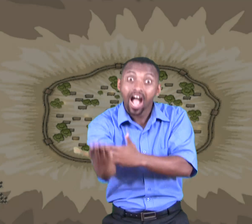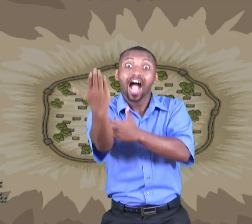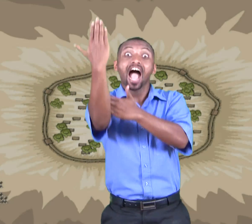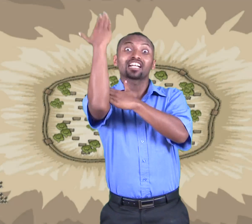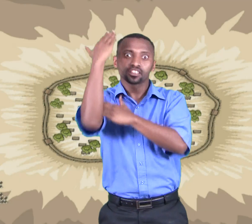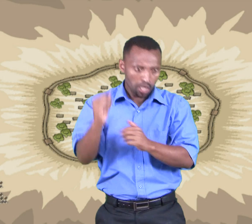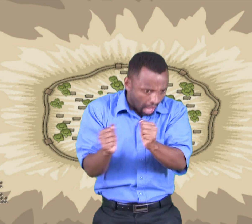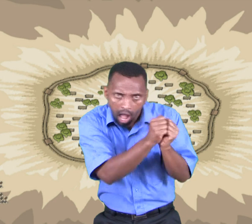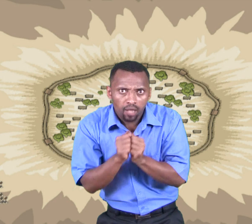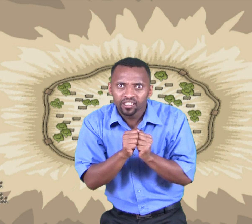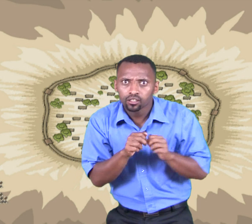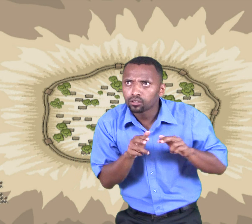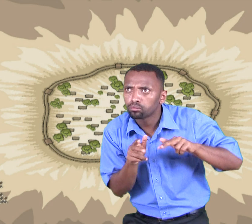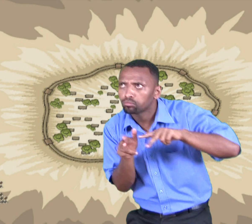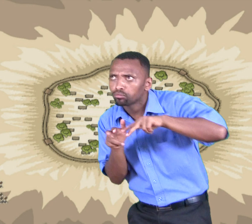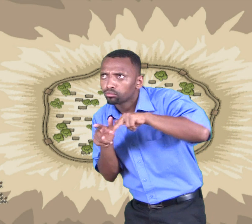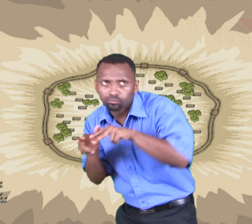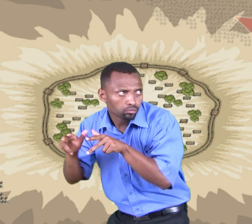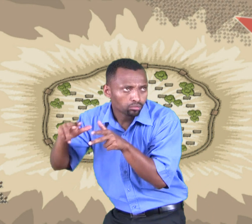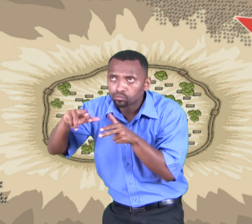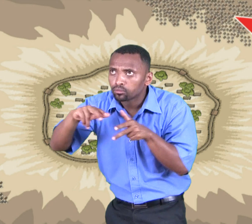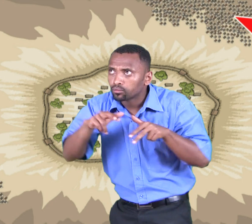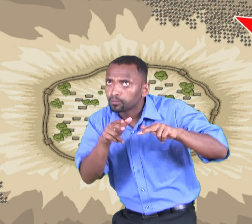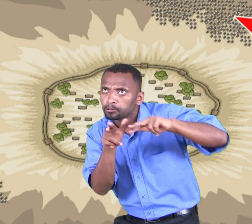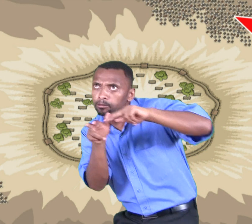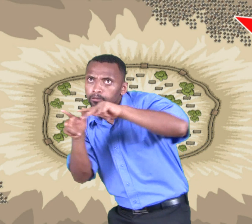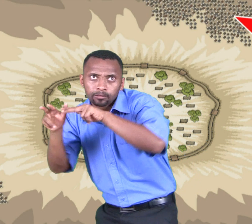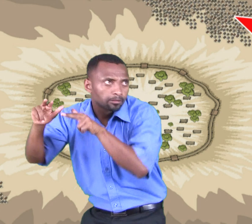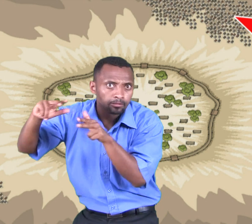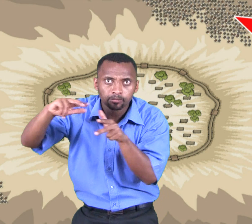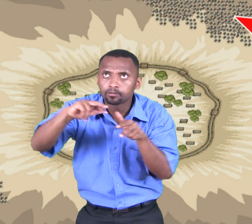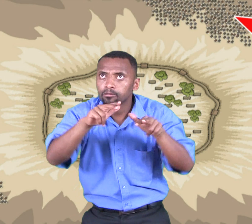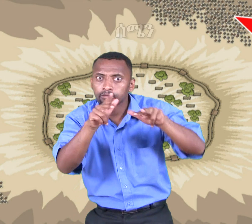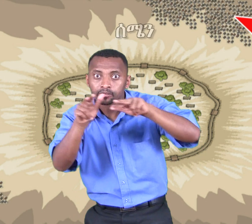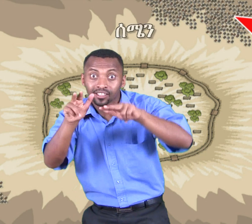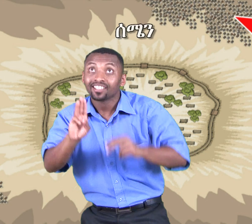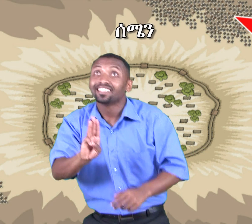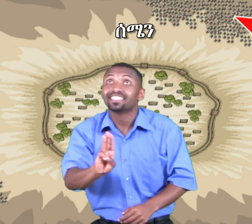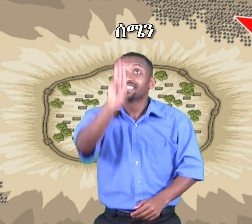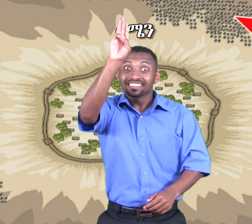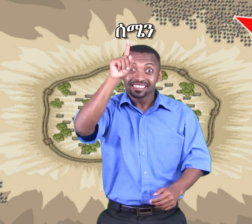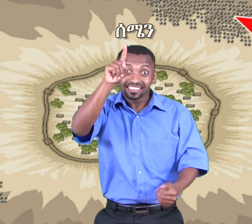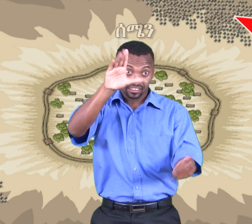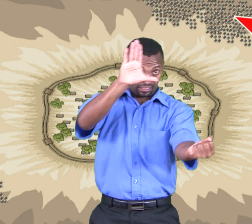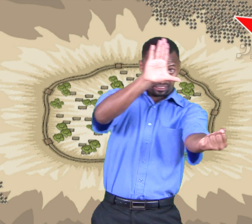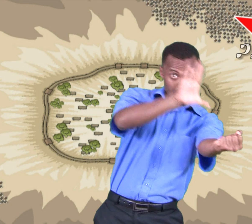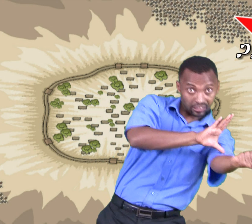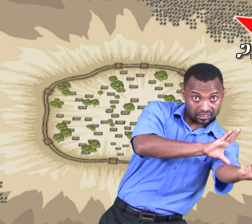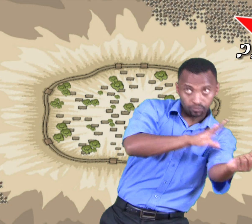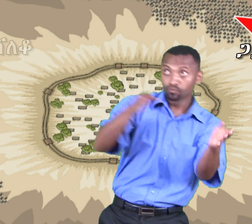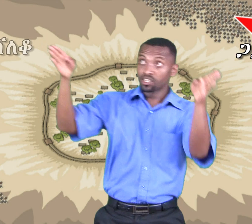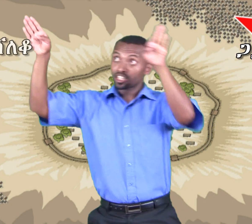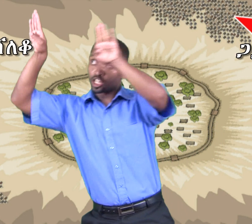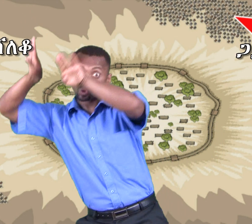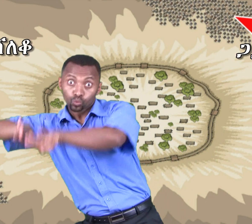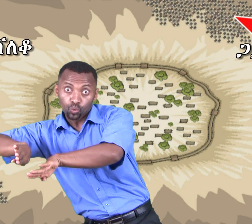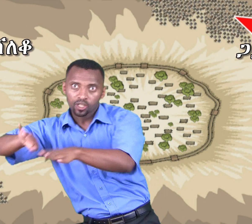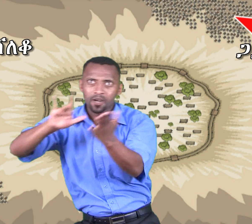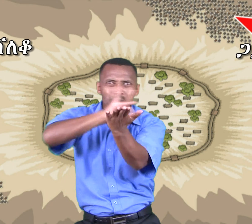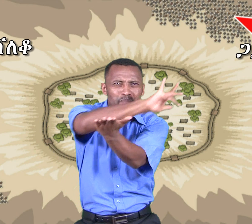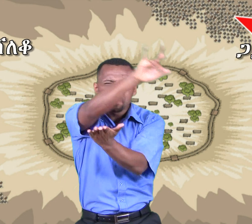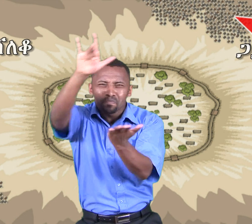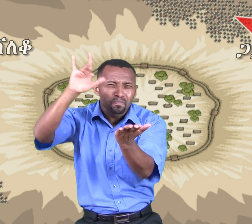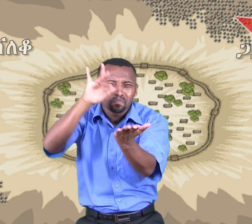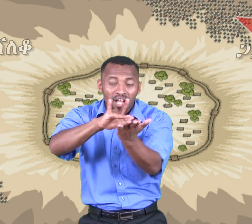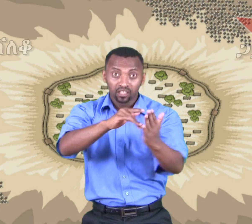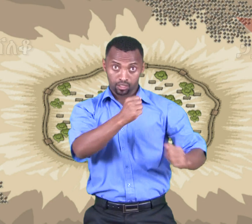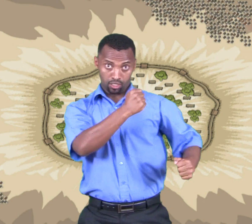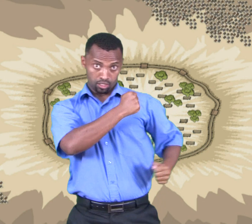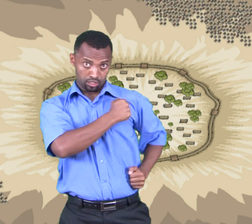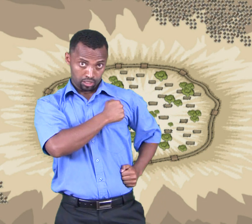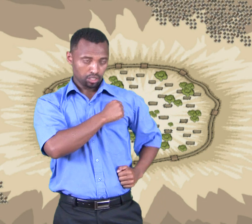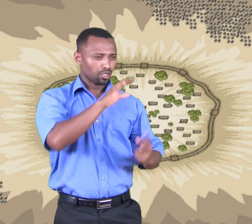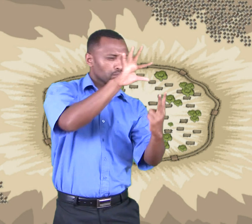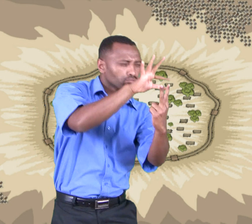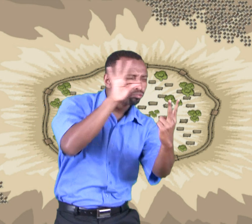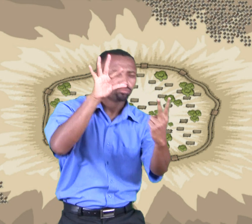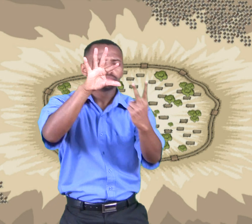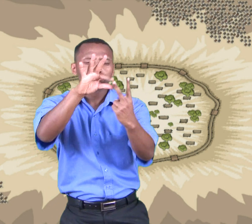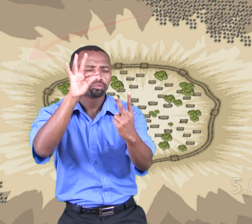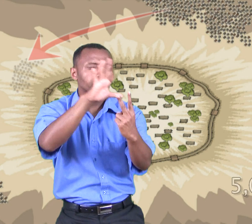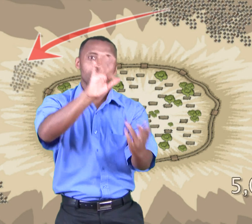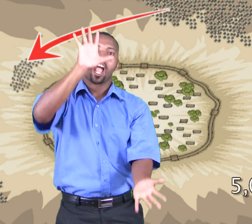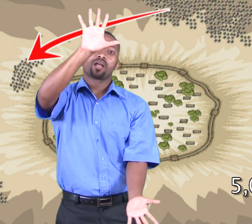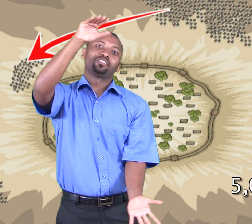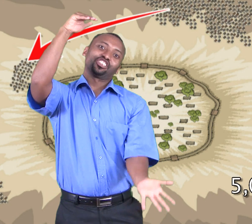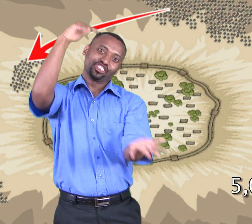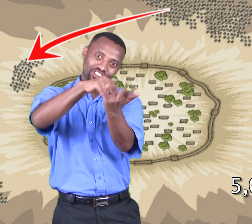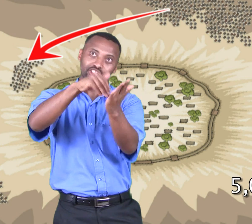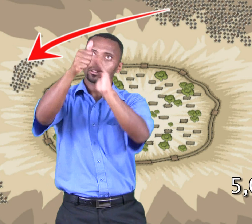They arrived in front of Ai and camped to the north of it, with the valley between them and the city.